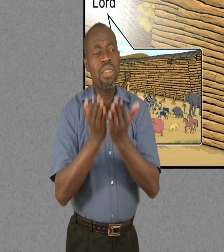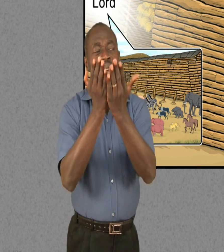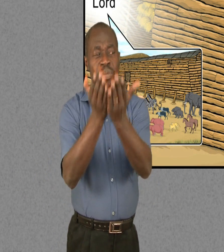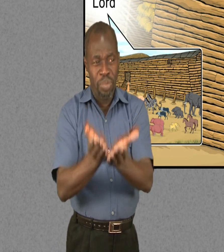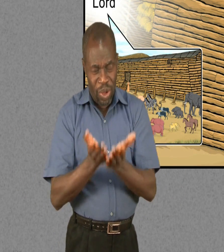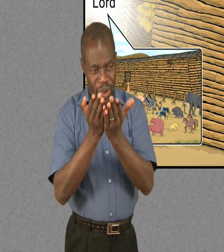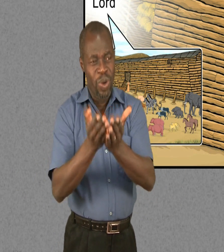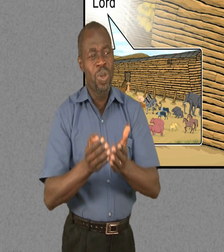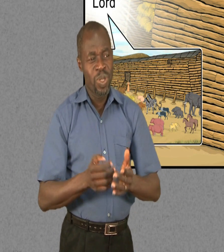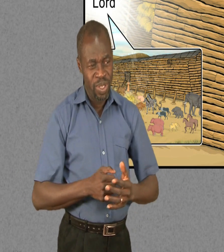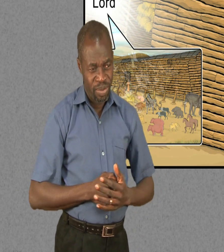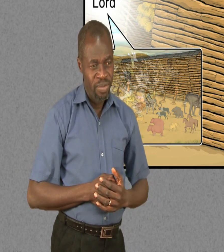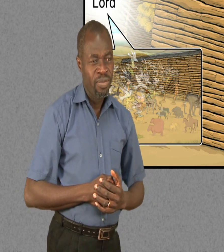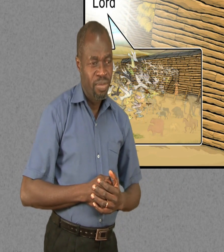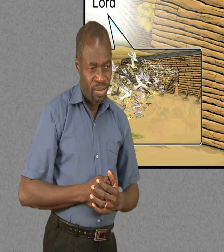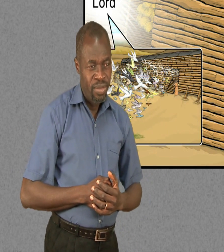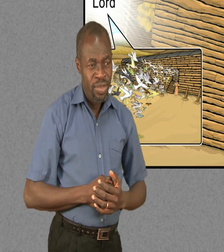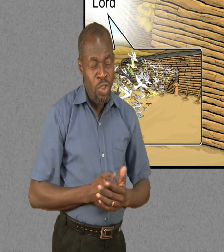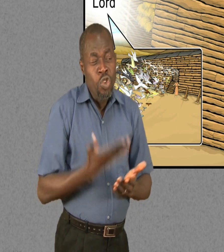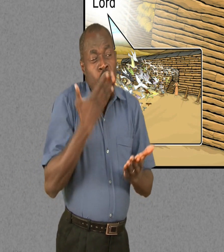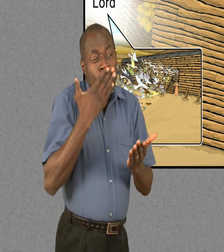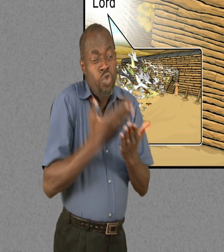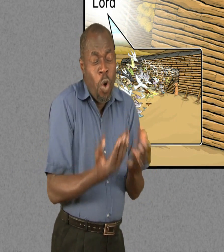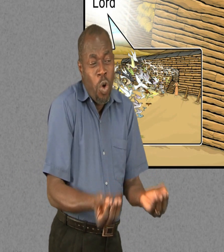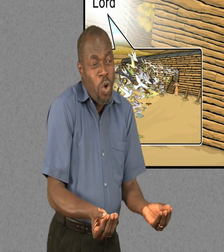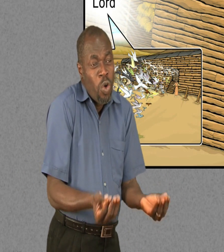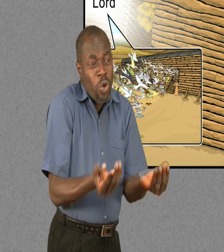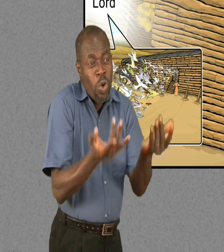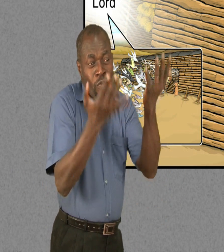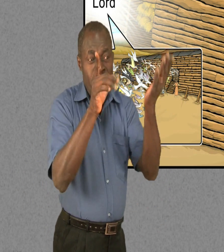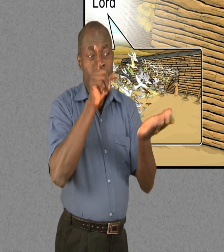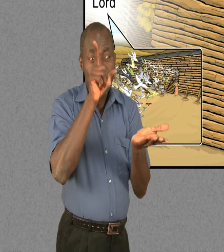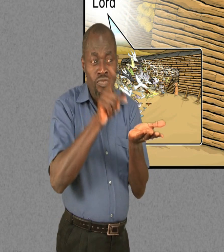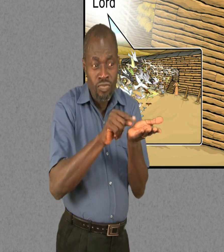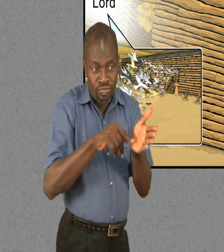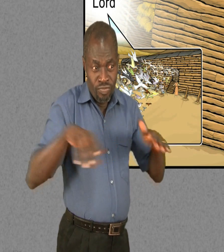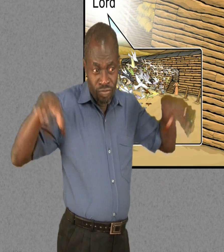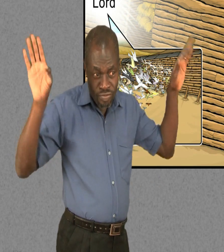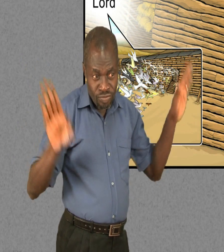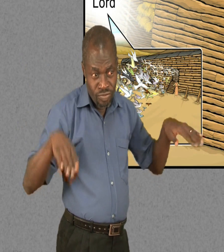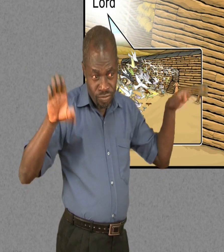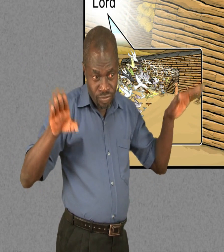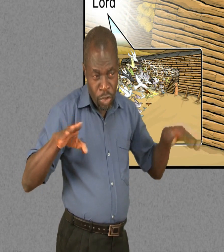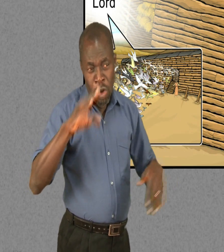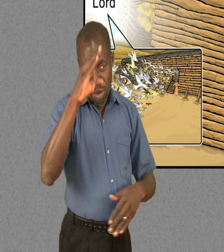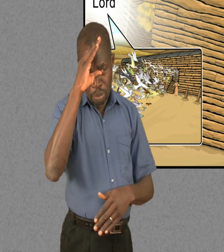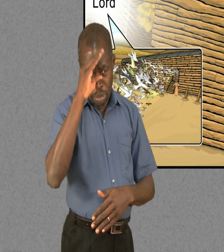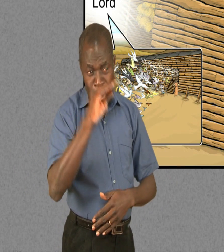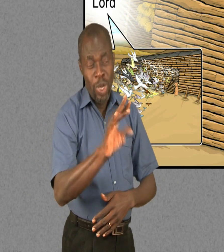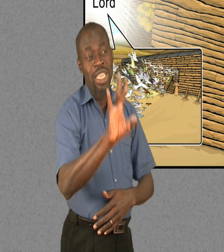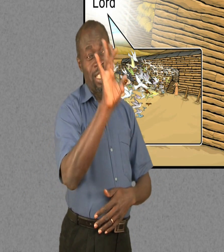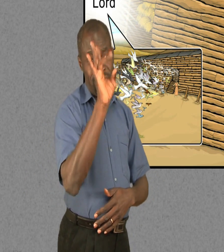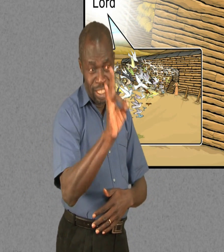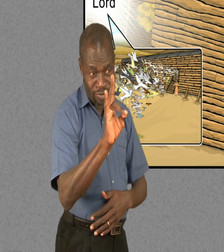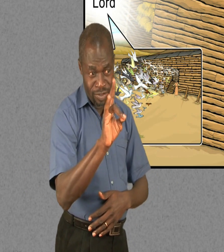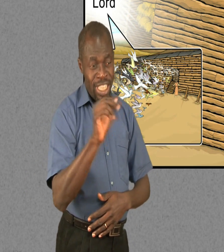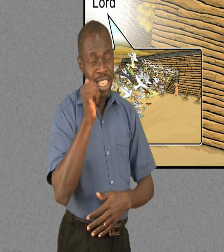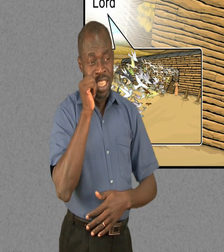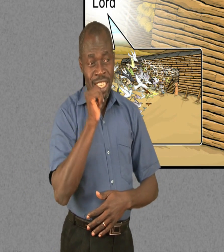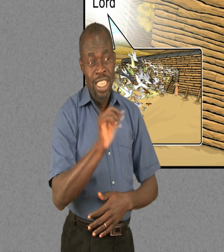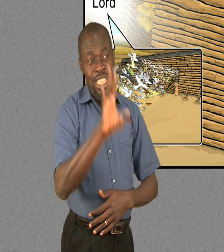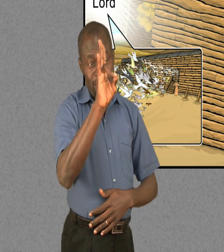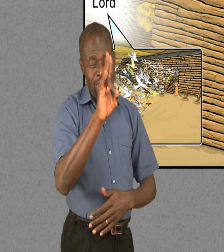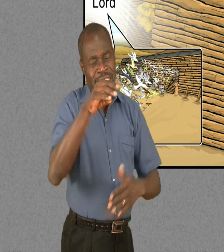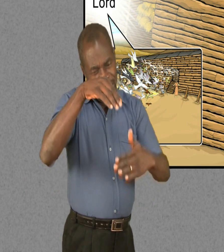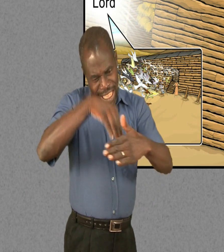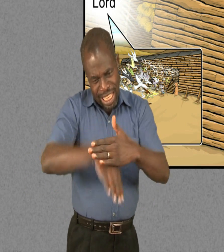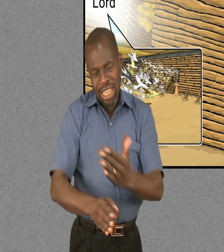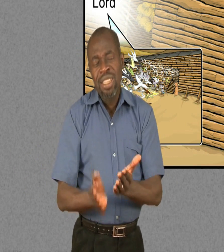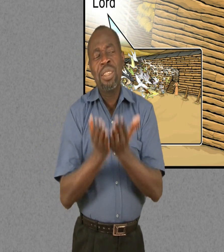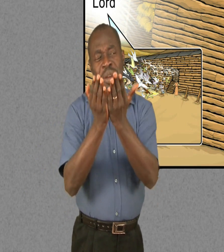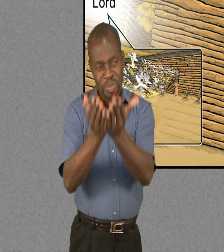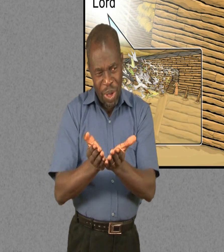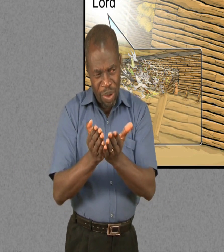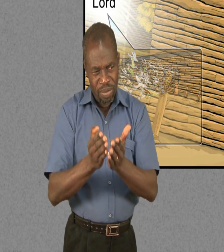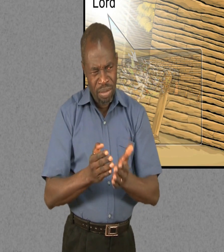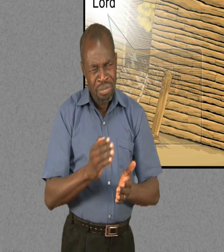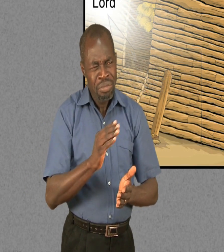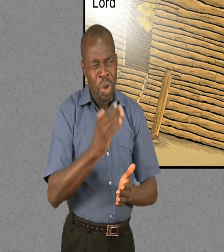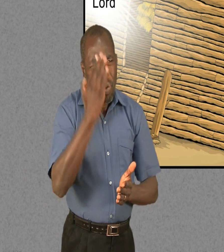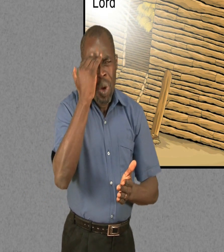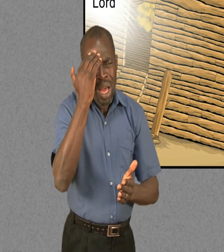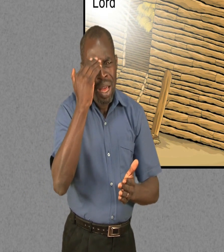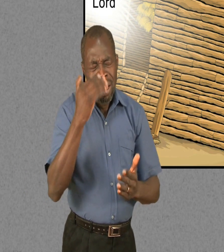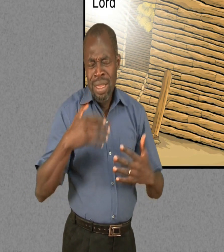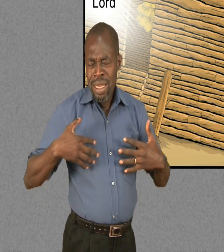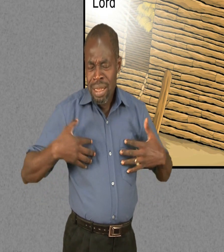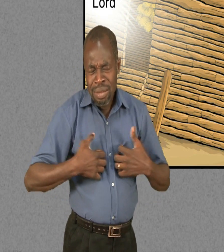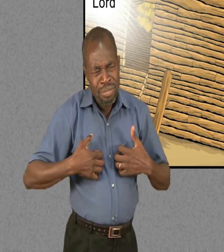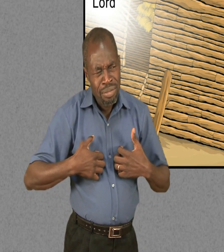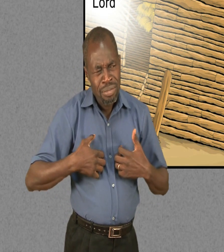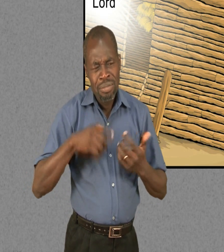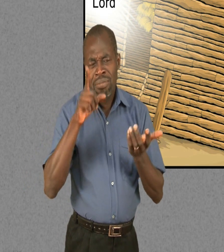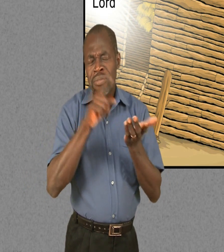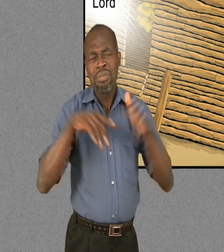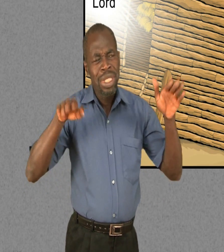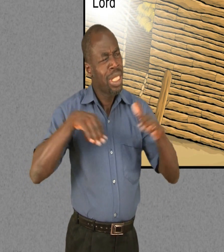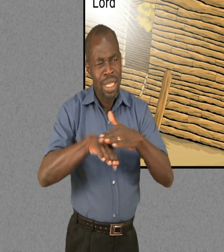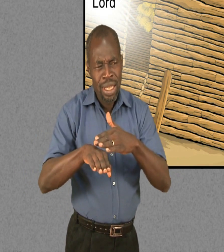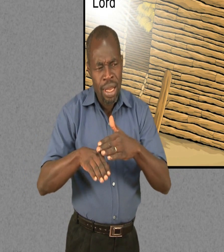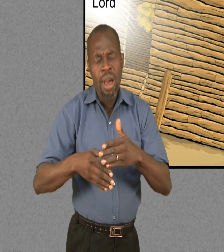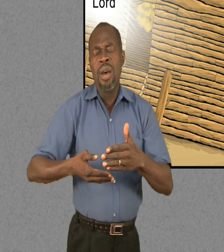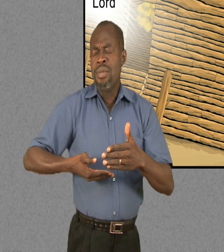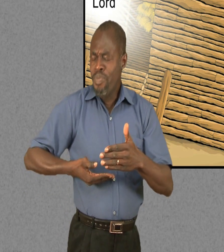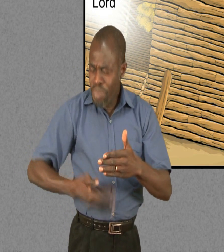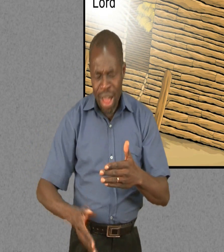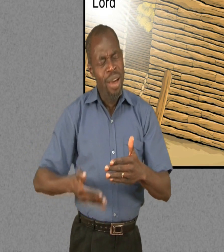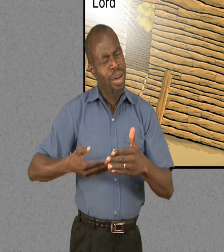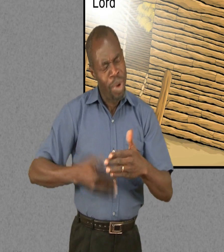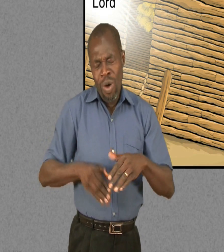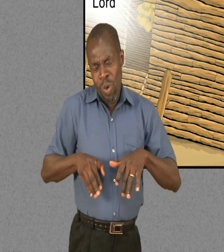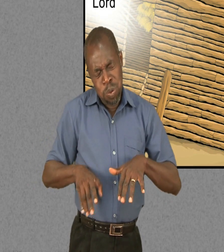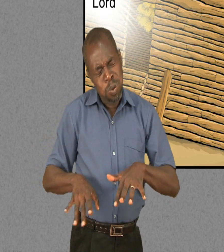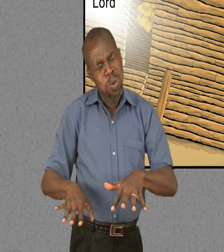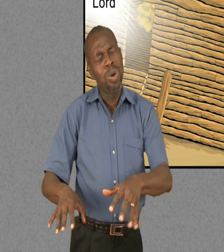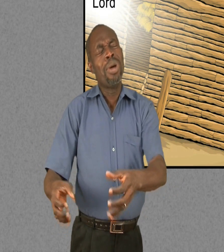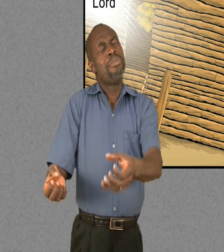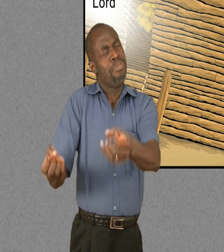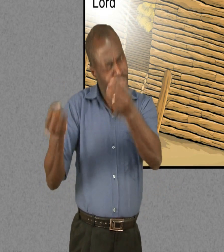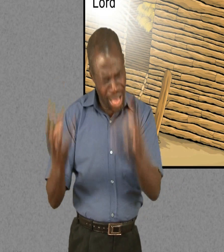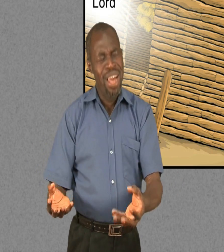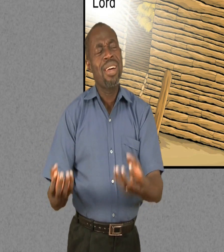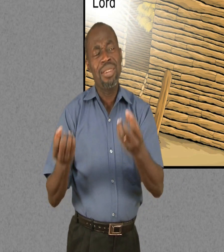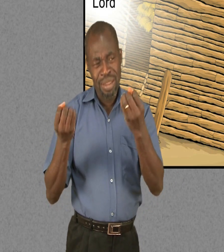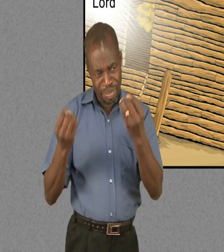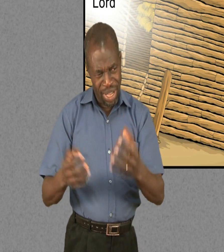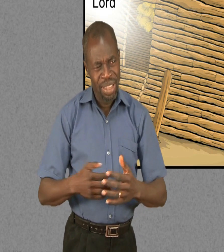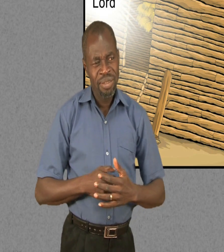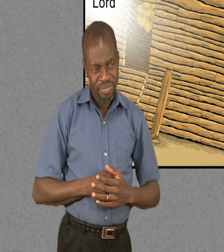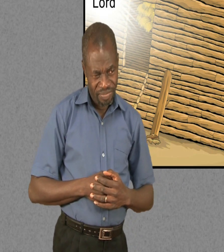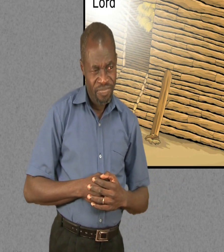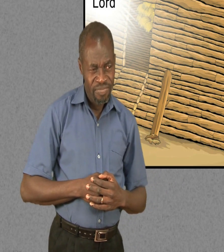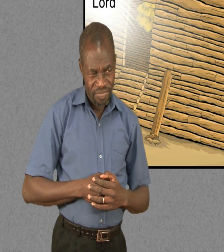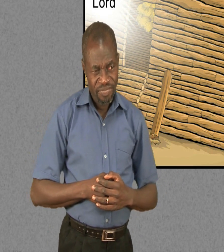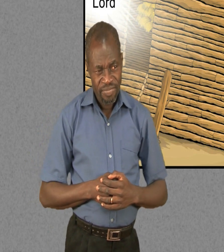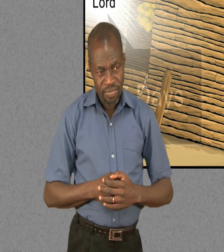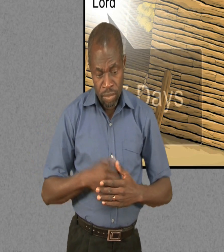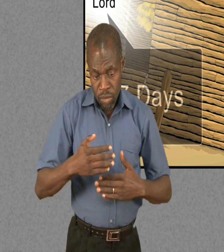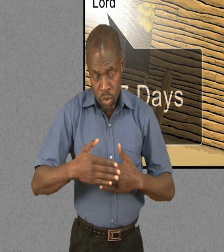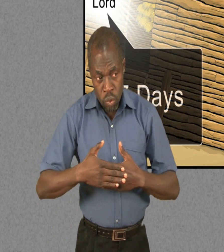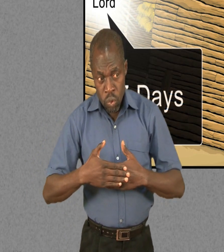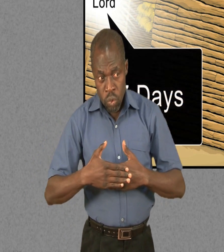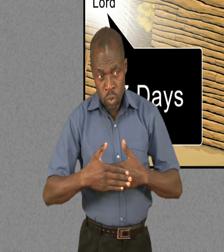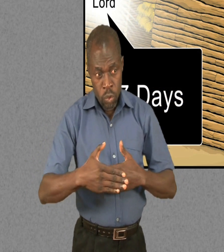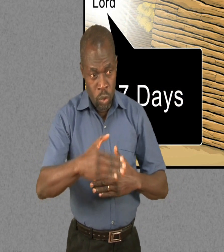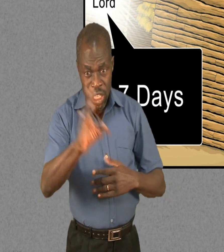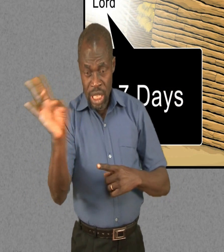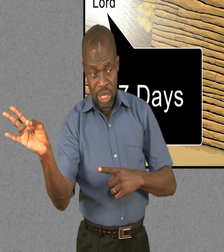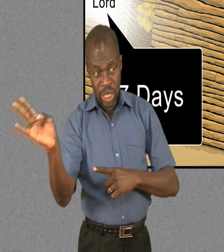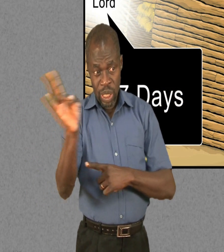and seven pairs of every kind of bird of the air, male and female, to preserve their offspring on the face of all the earth.